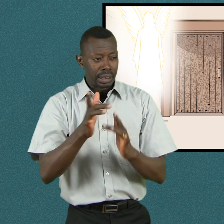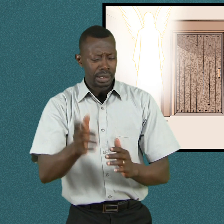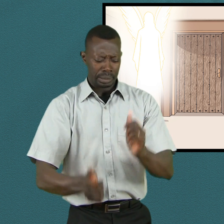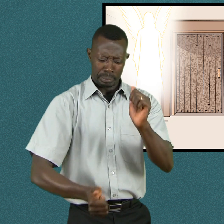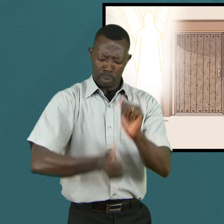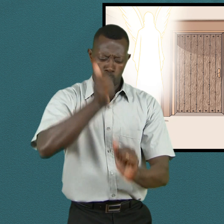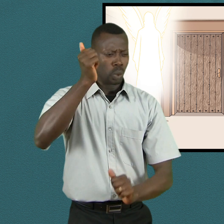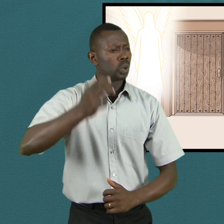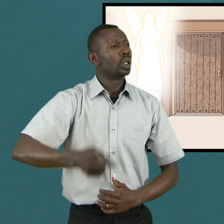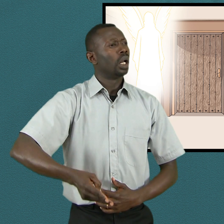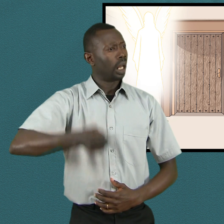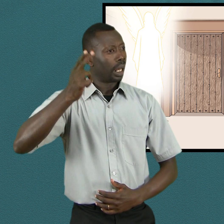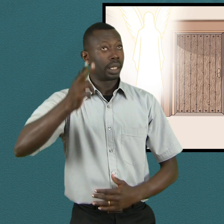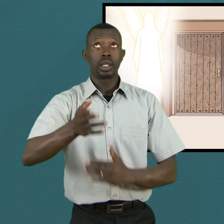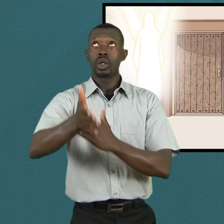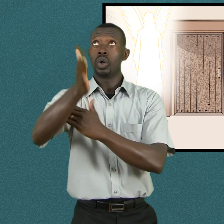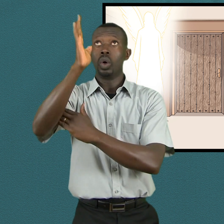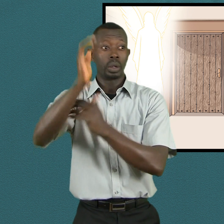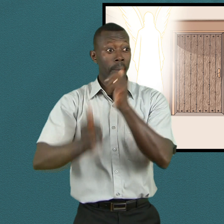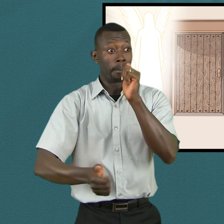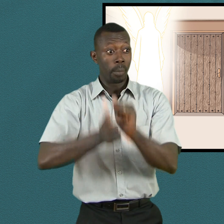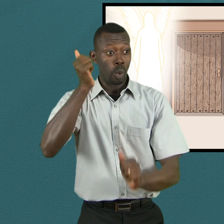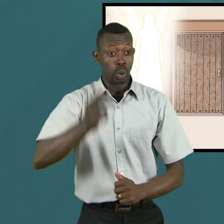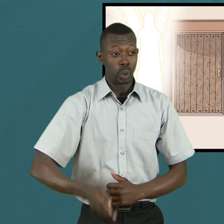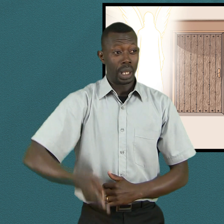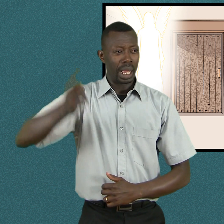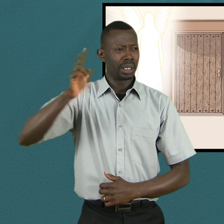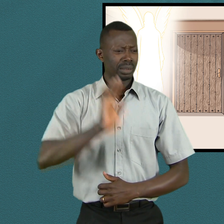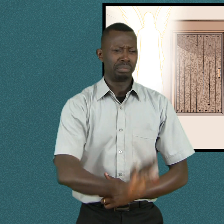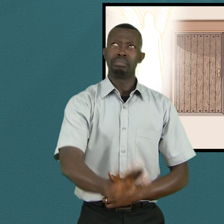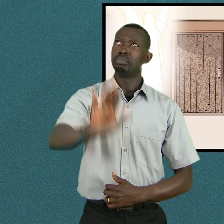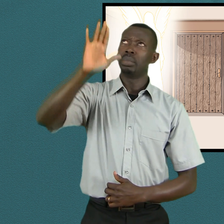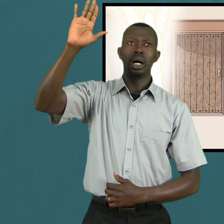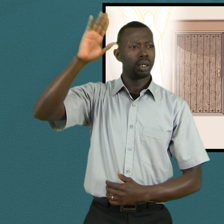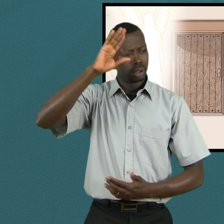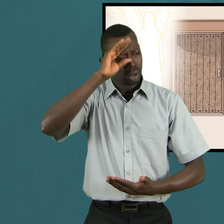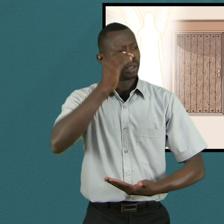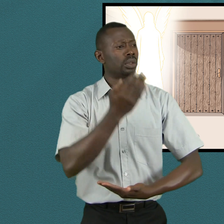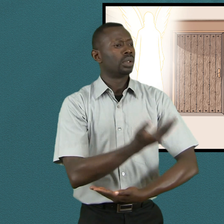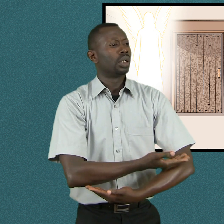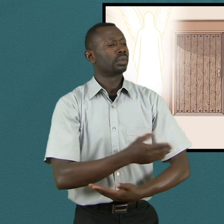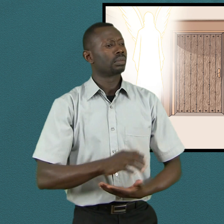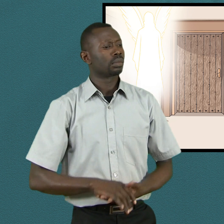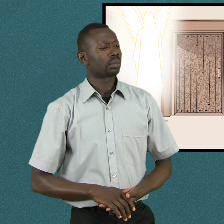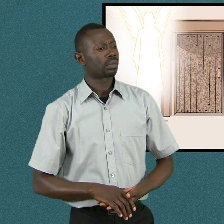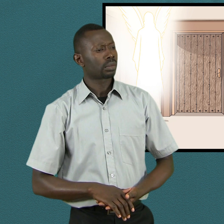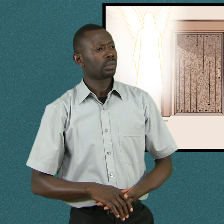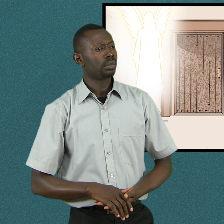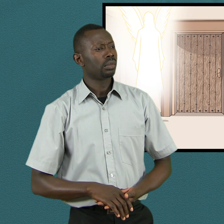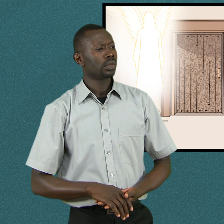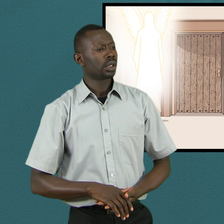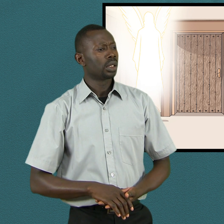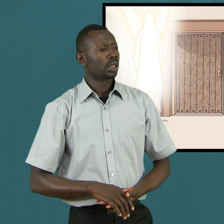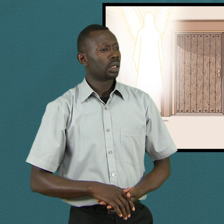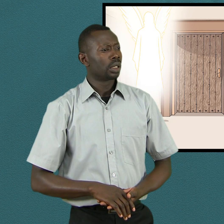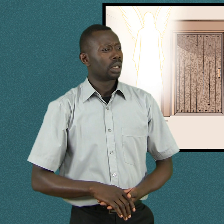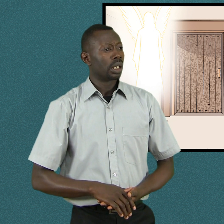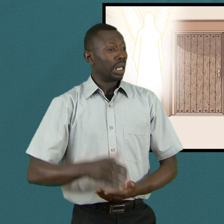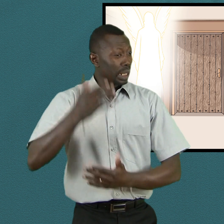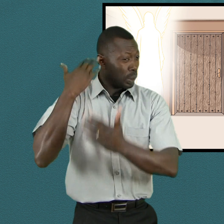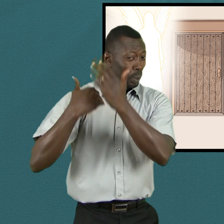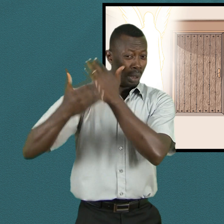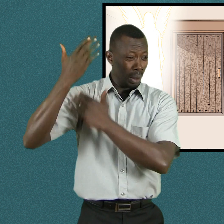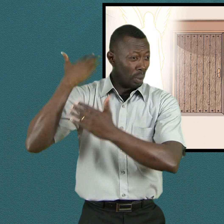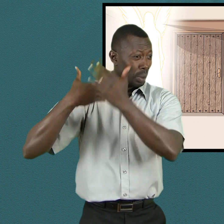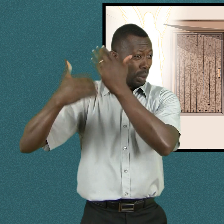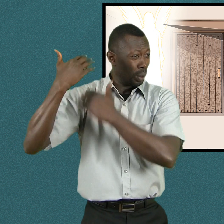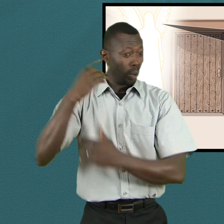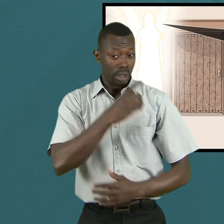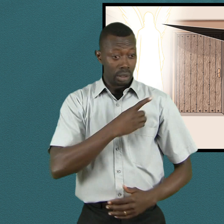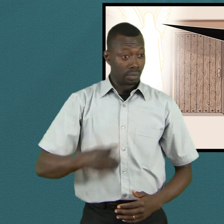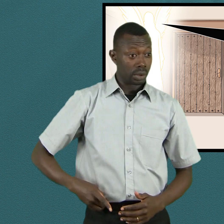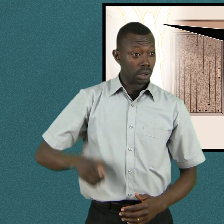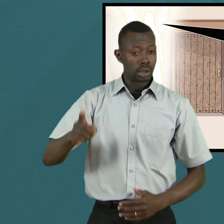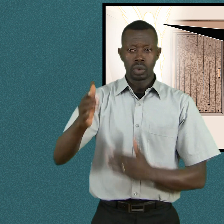He will be great and will be called the Son of the Most High.